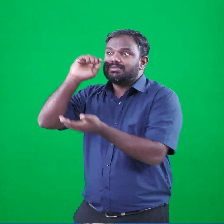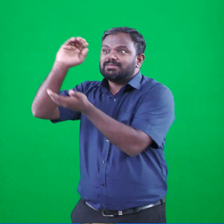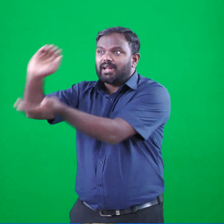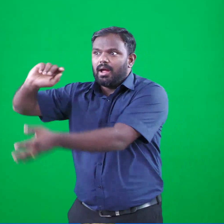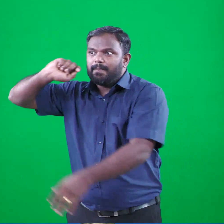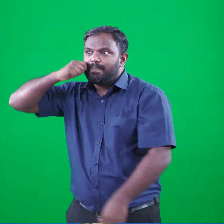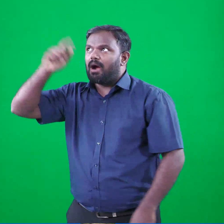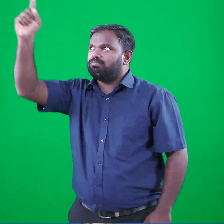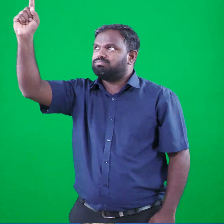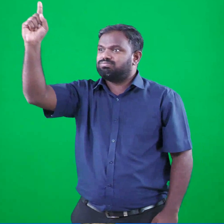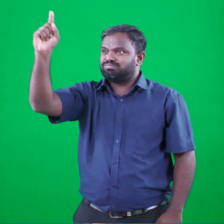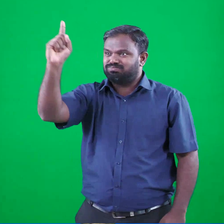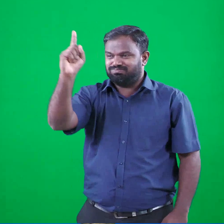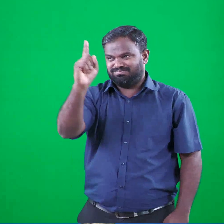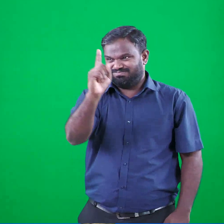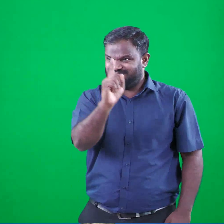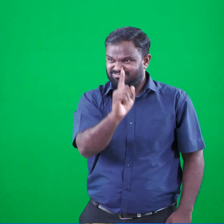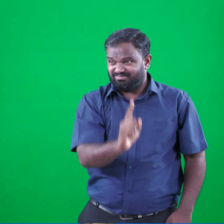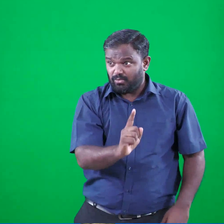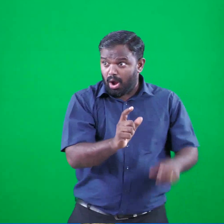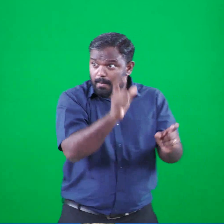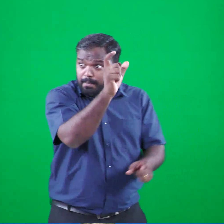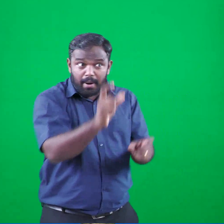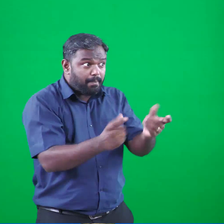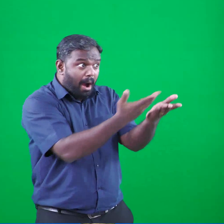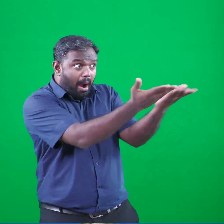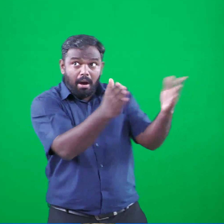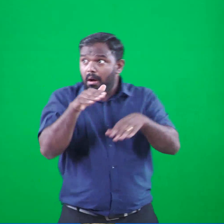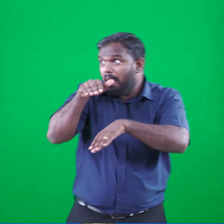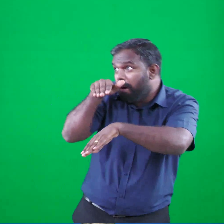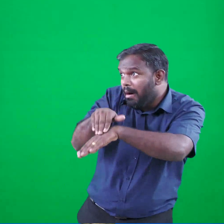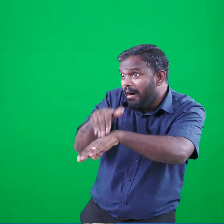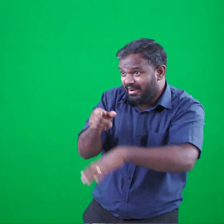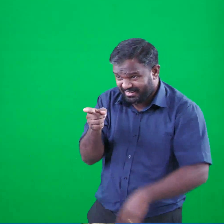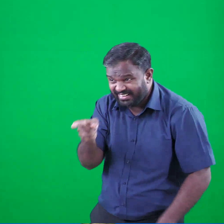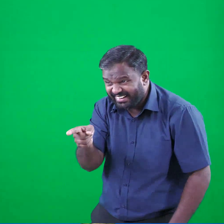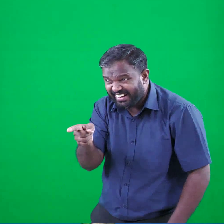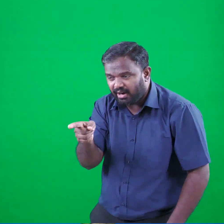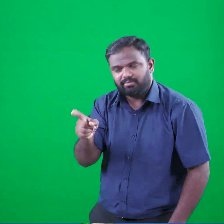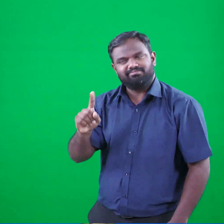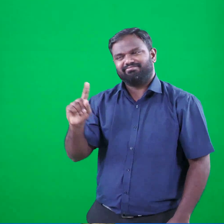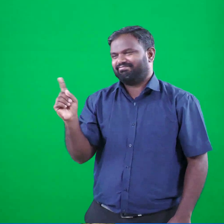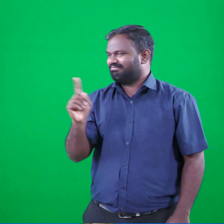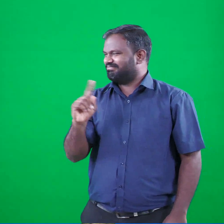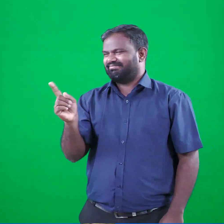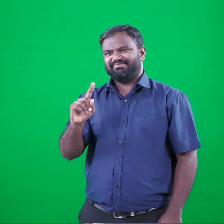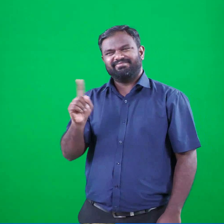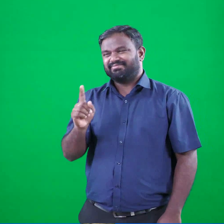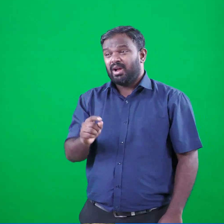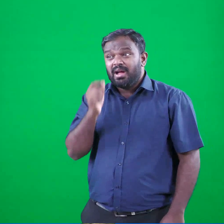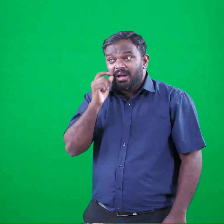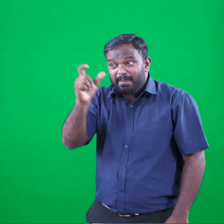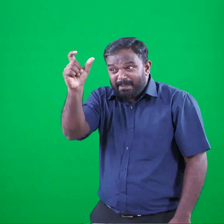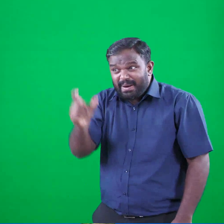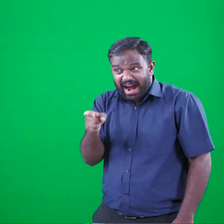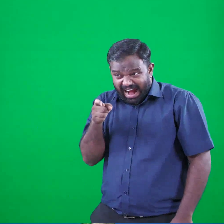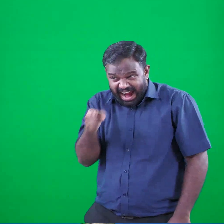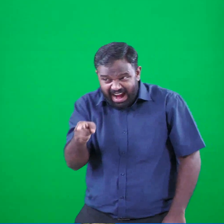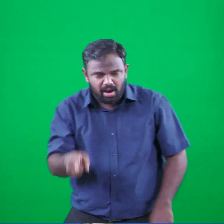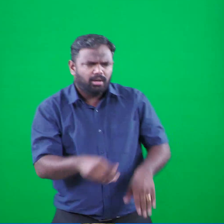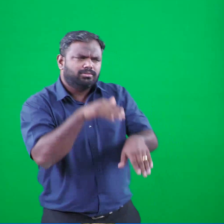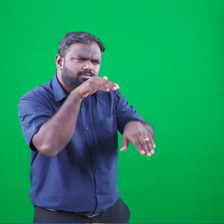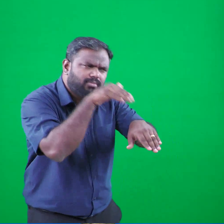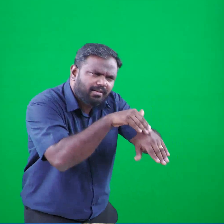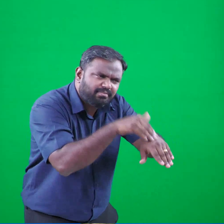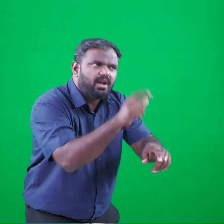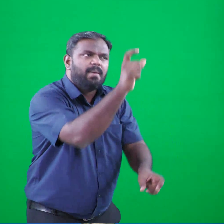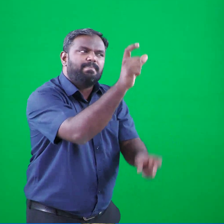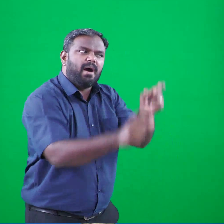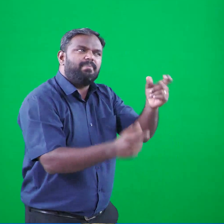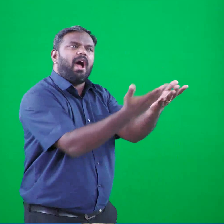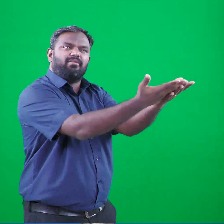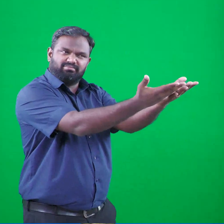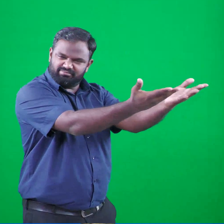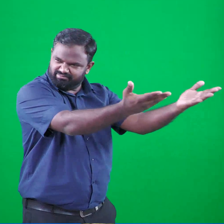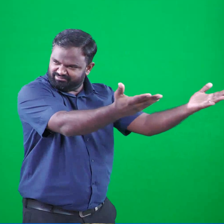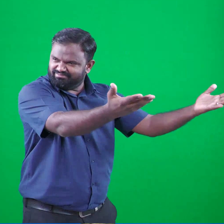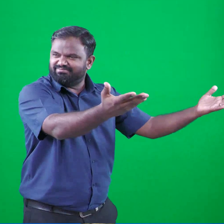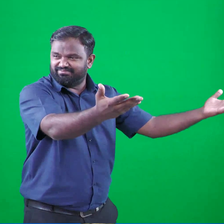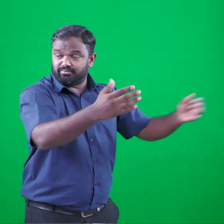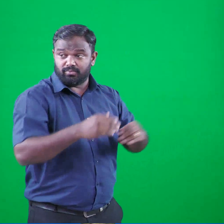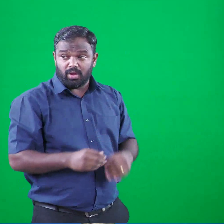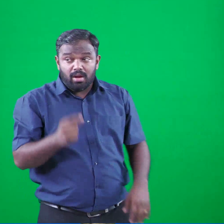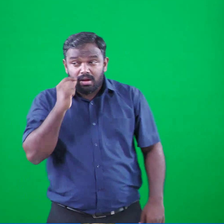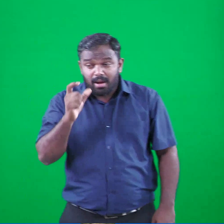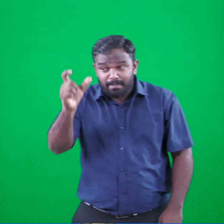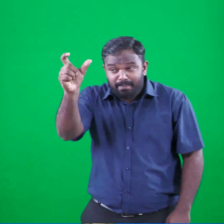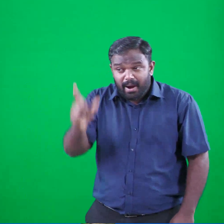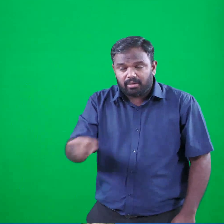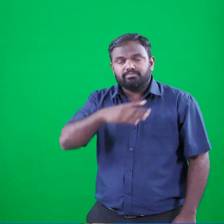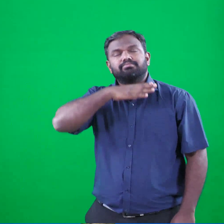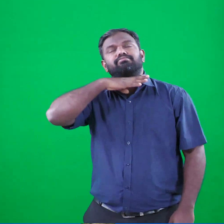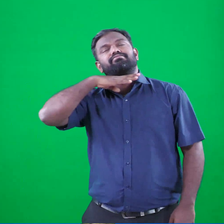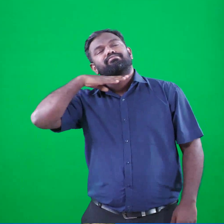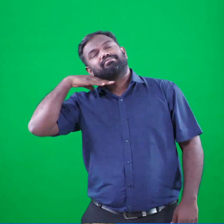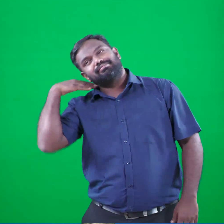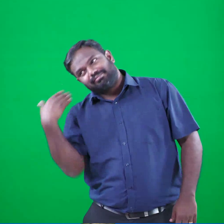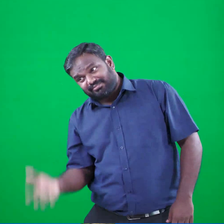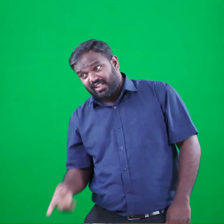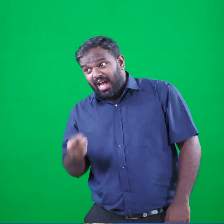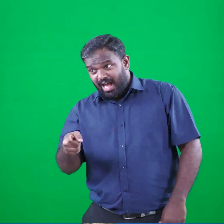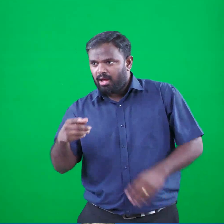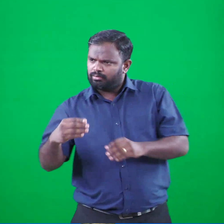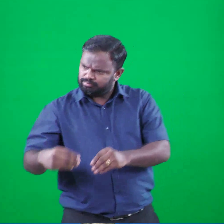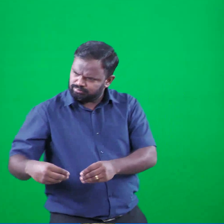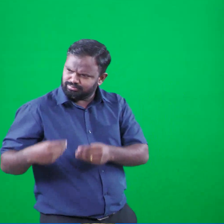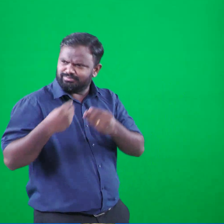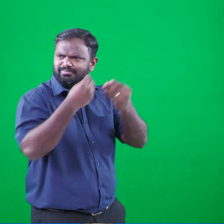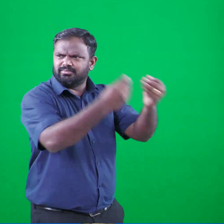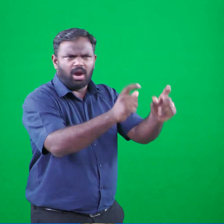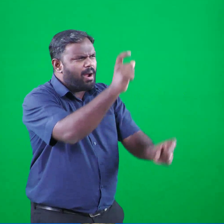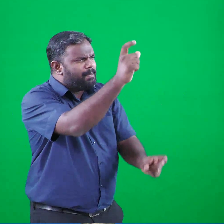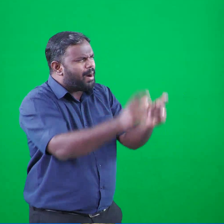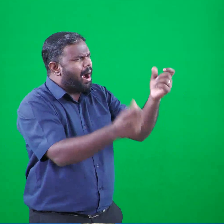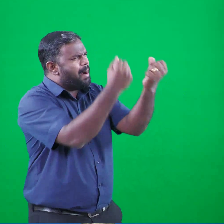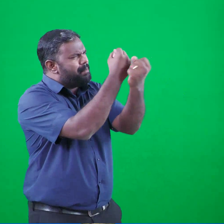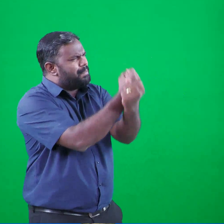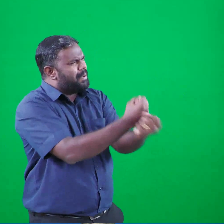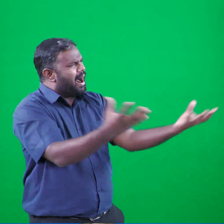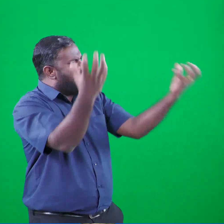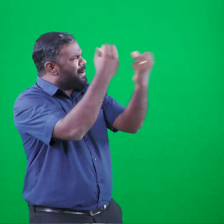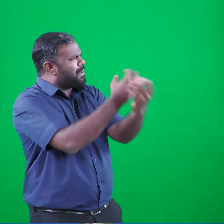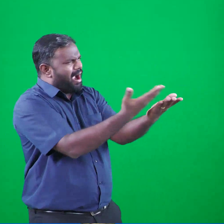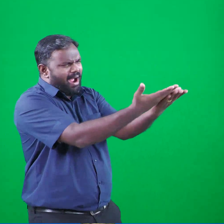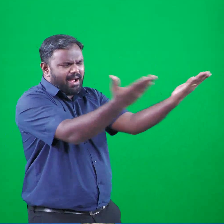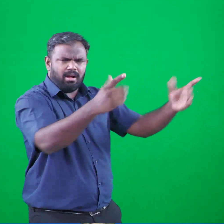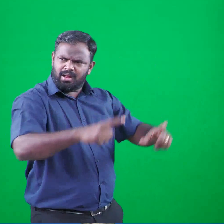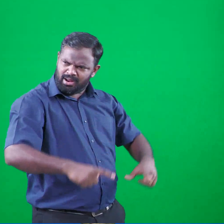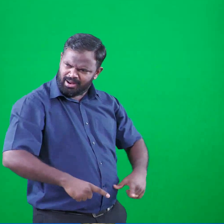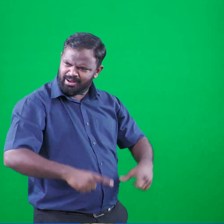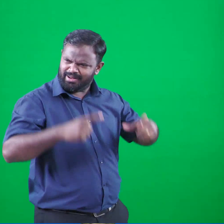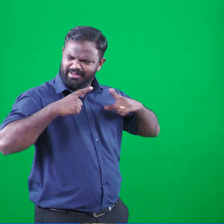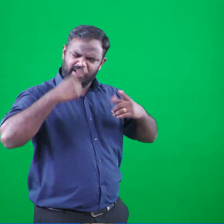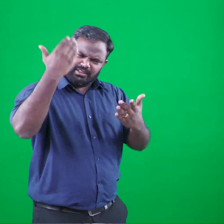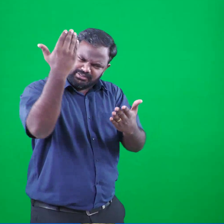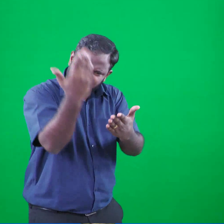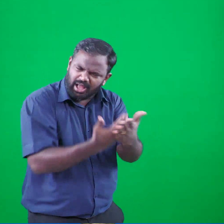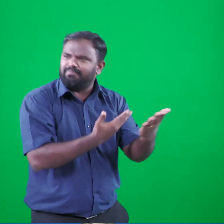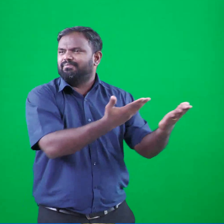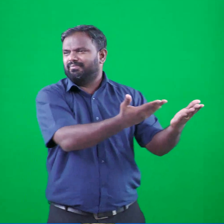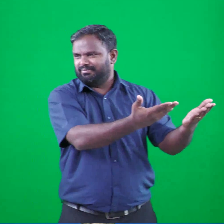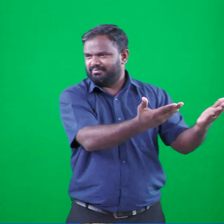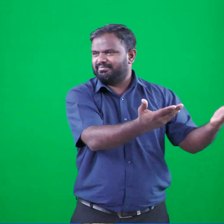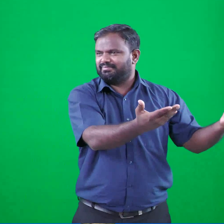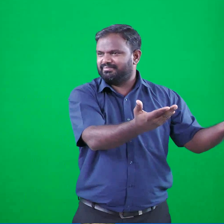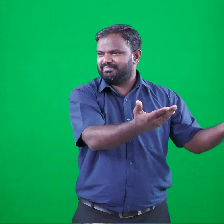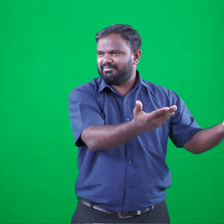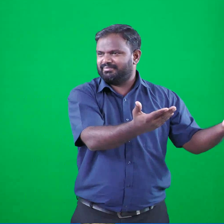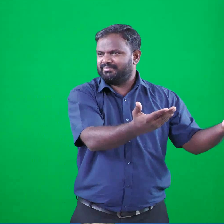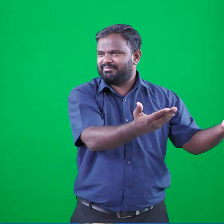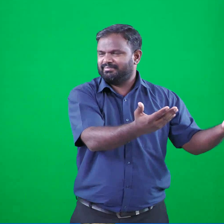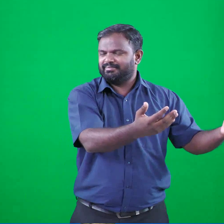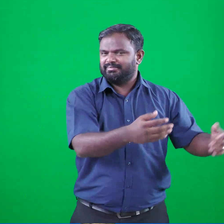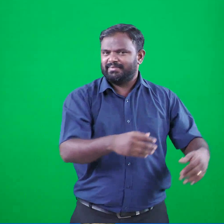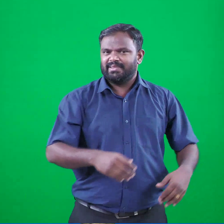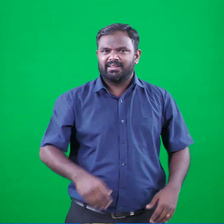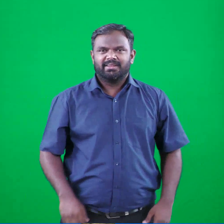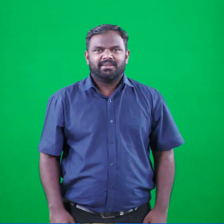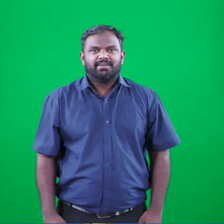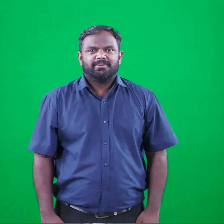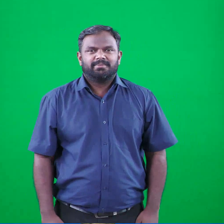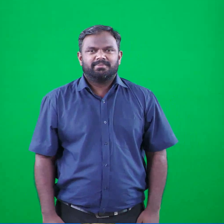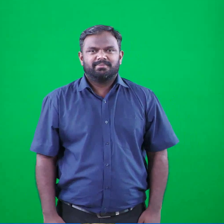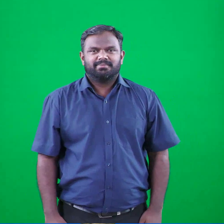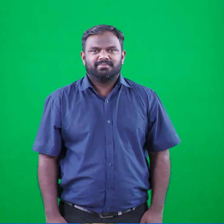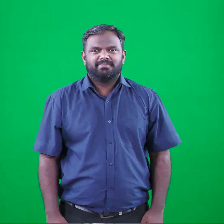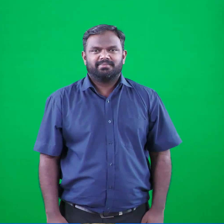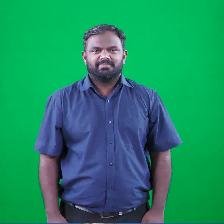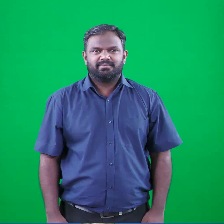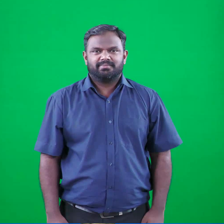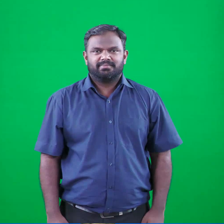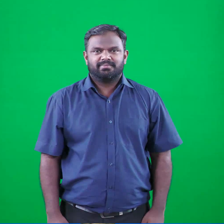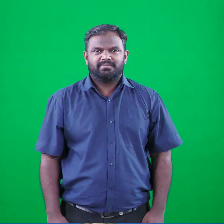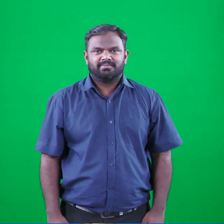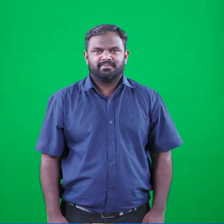For even the Son of Man did not come to be served, but to serve, and to give His life as a ransom for many."